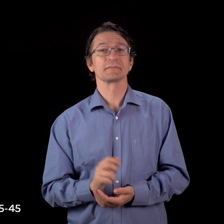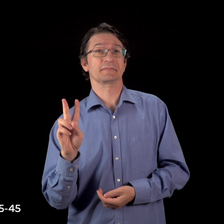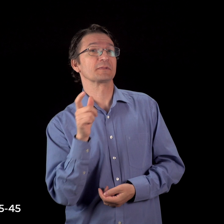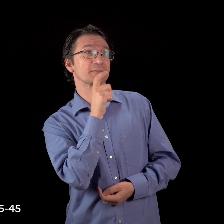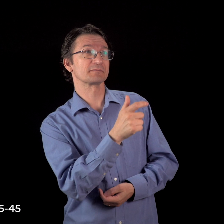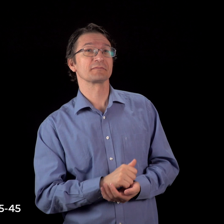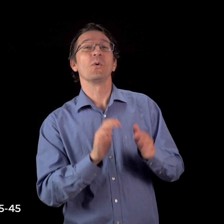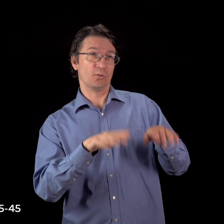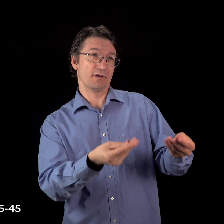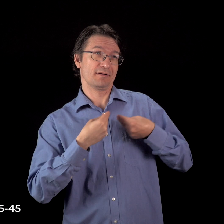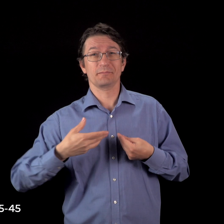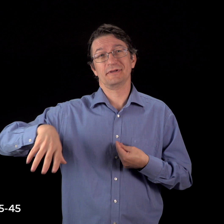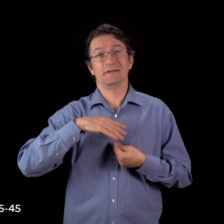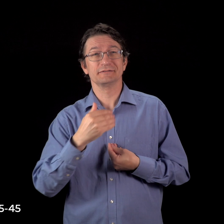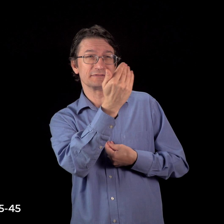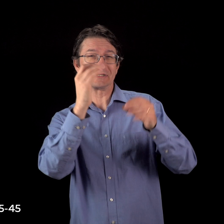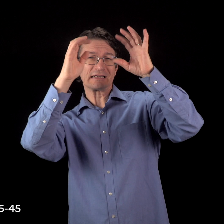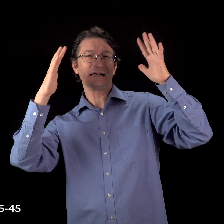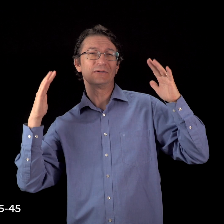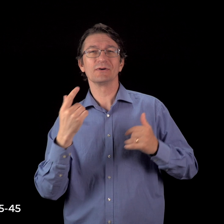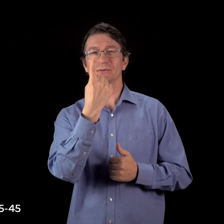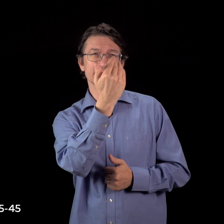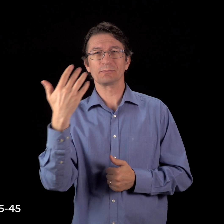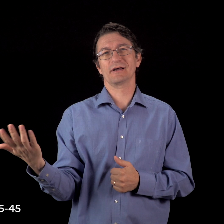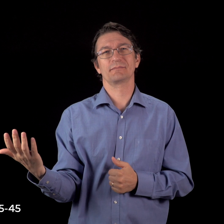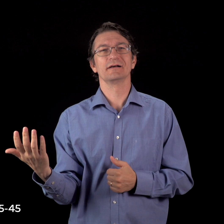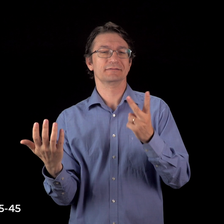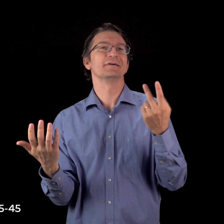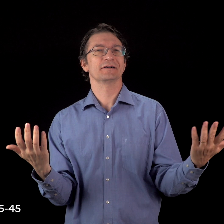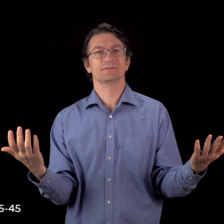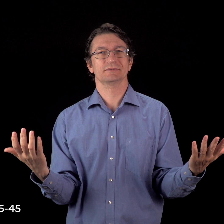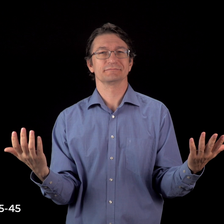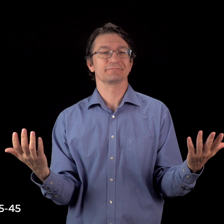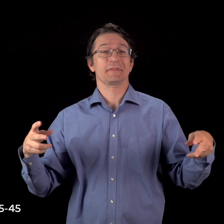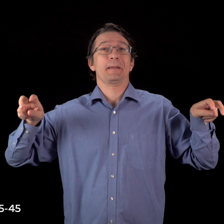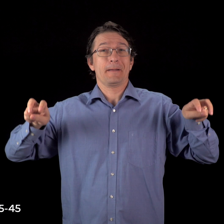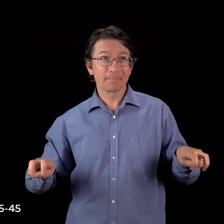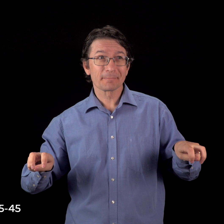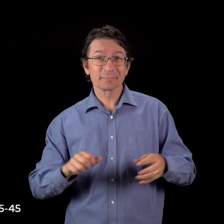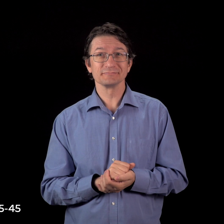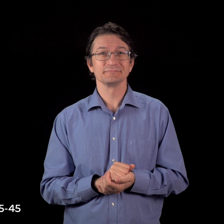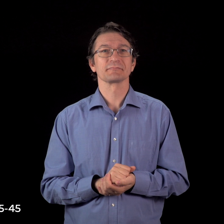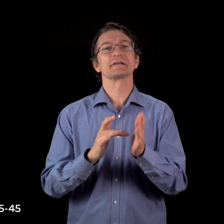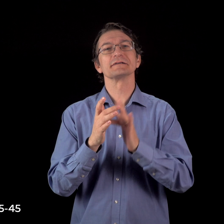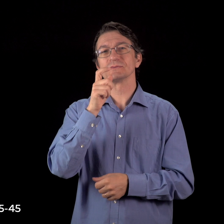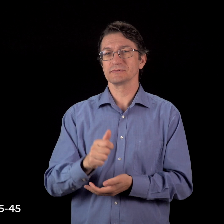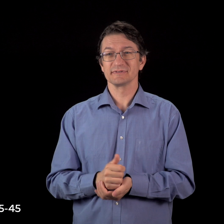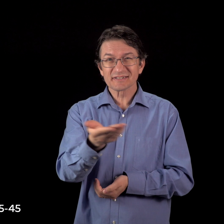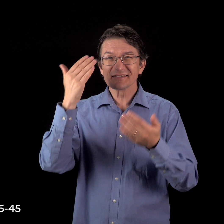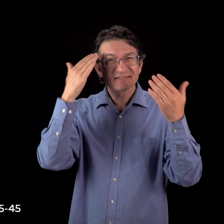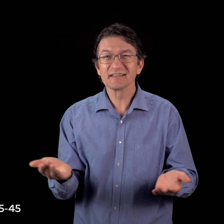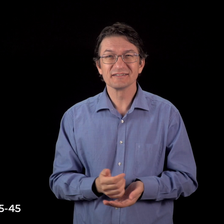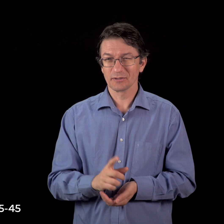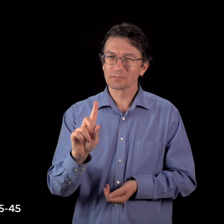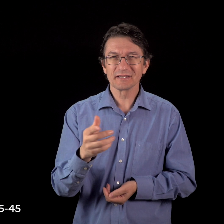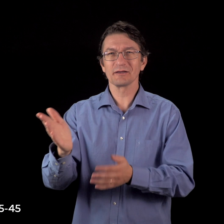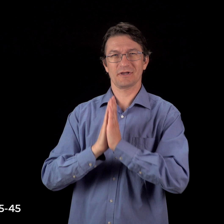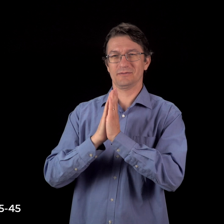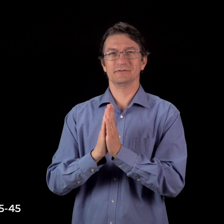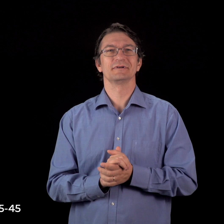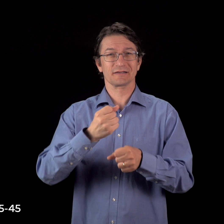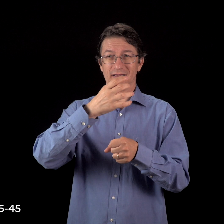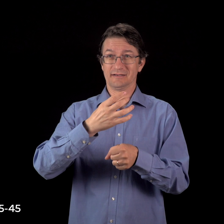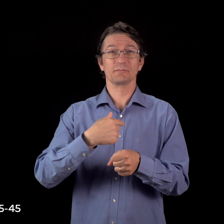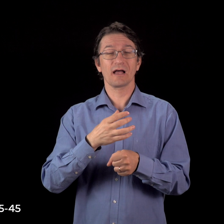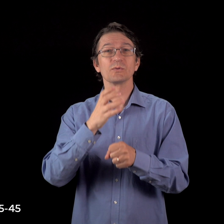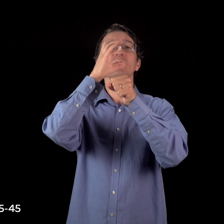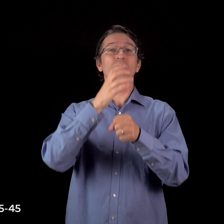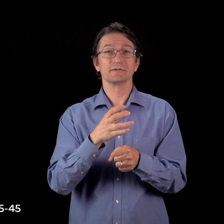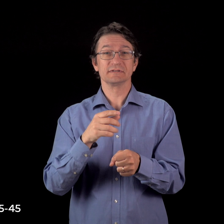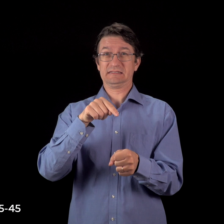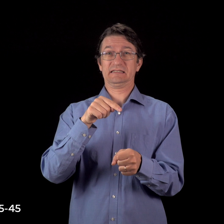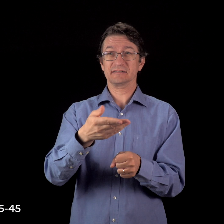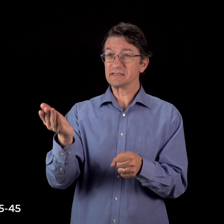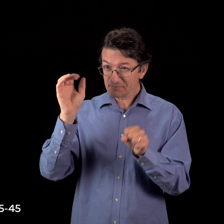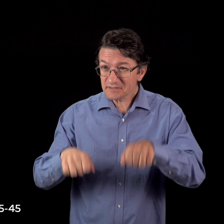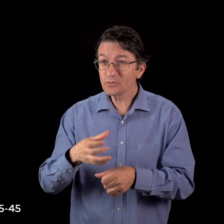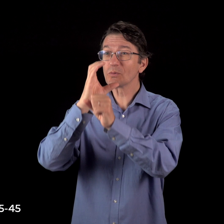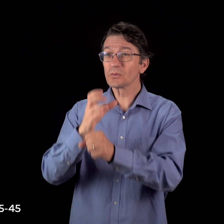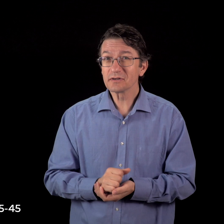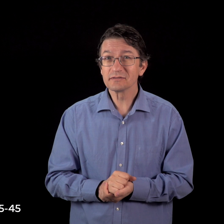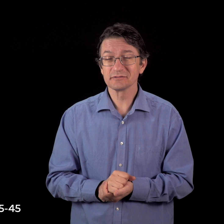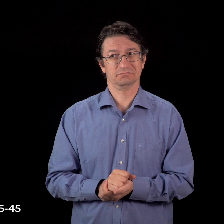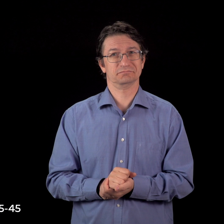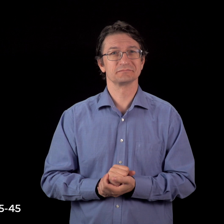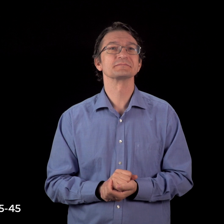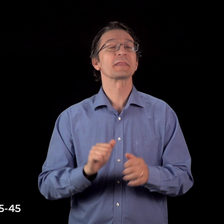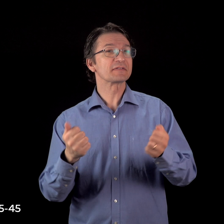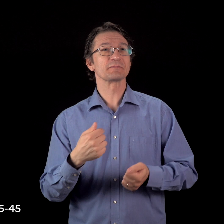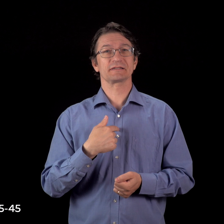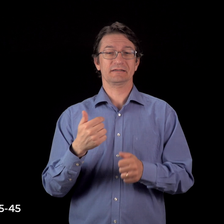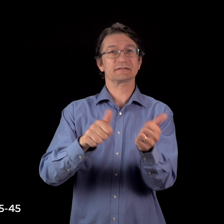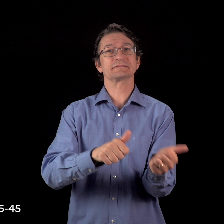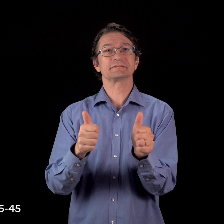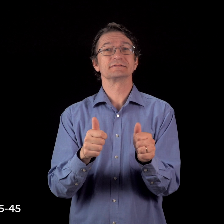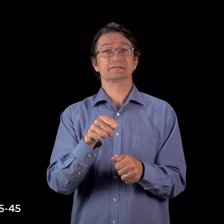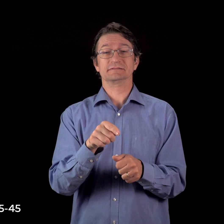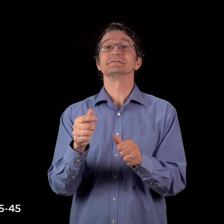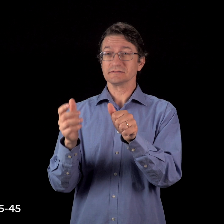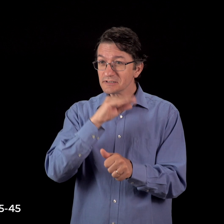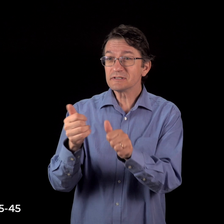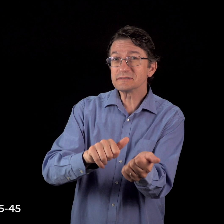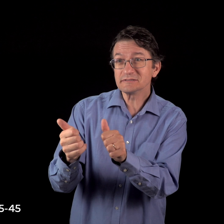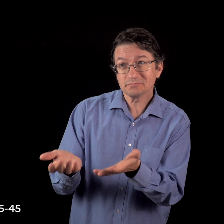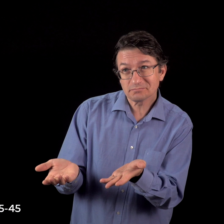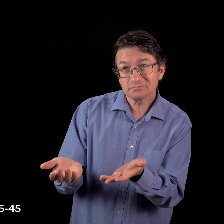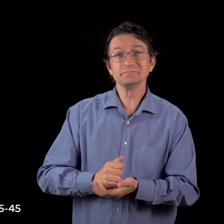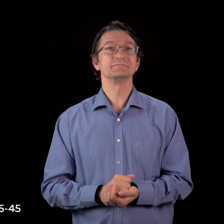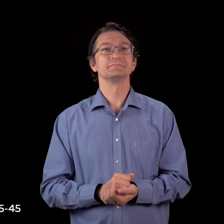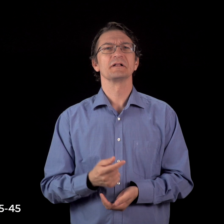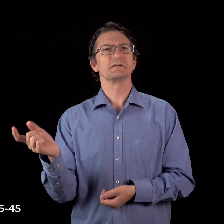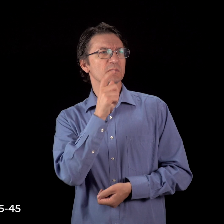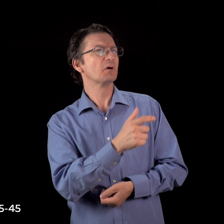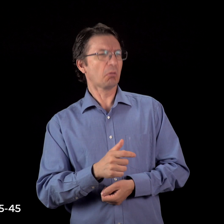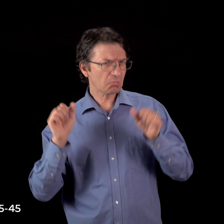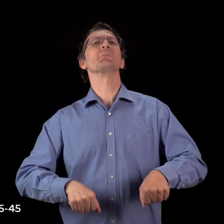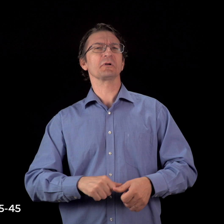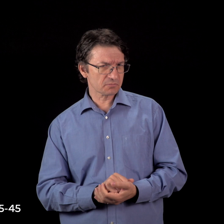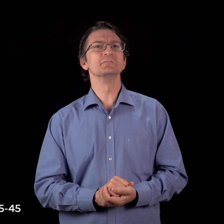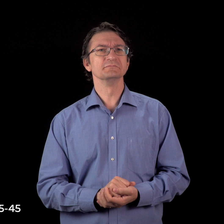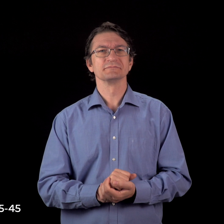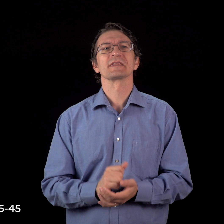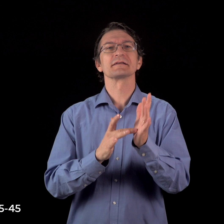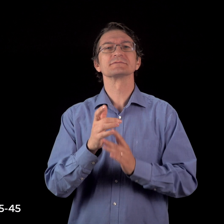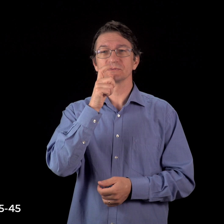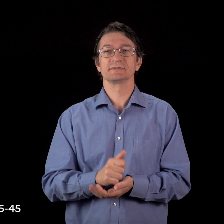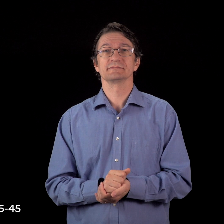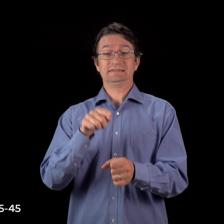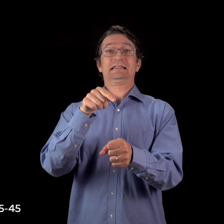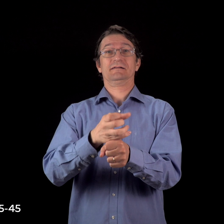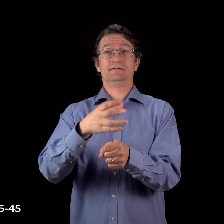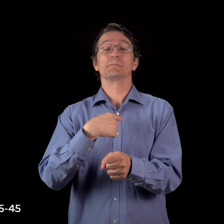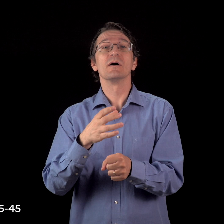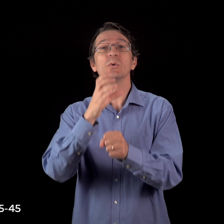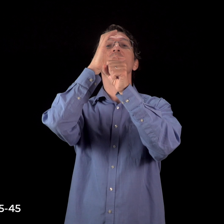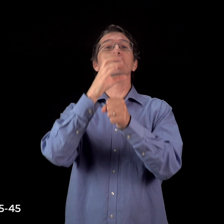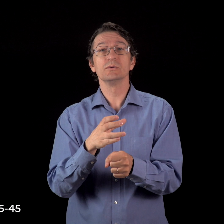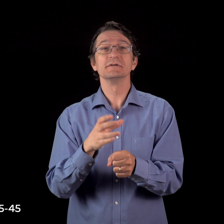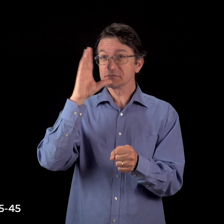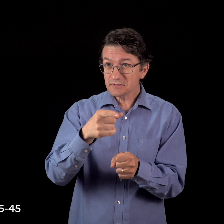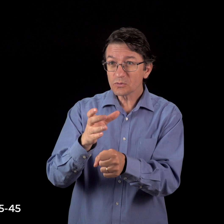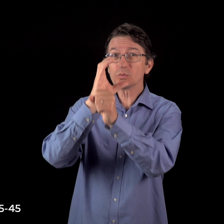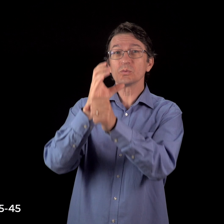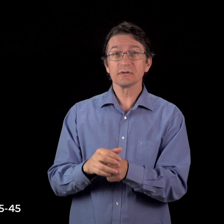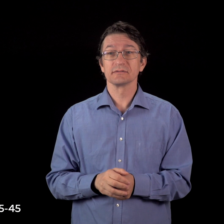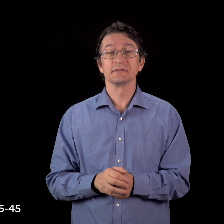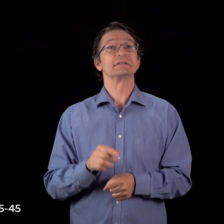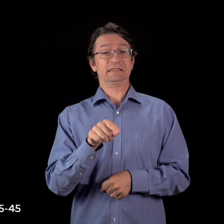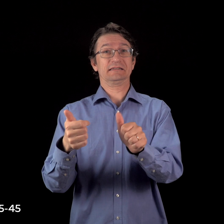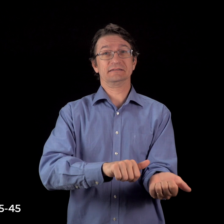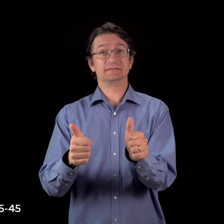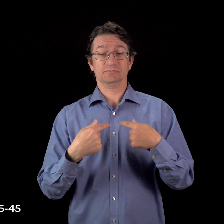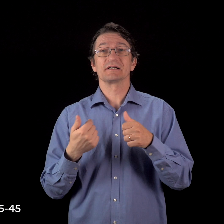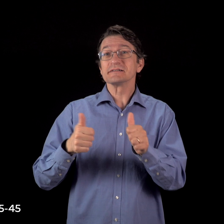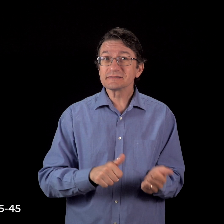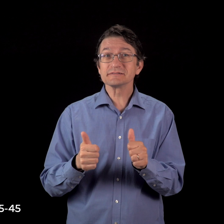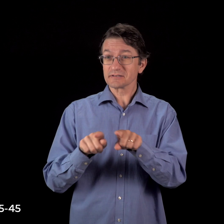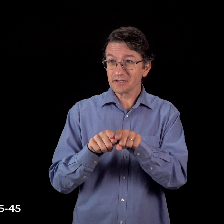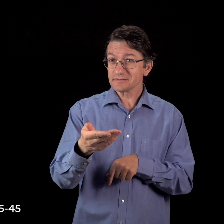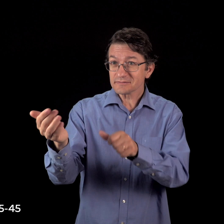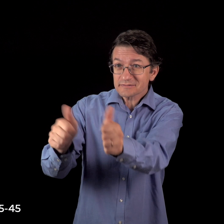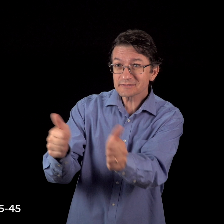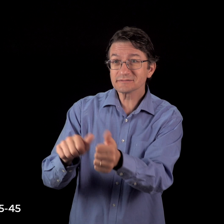“You do not know what you are asking,” Jesus replied. “Can you drink the cup I will drink, or be baptized with the baptism I will undergo?” “We can,” the brothers answered. “You will drink the cup that I drink,” Jesus said, “and you will be baptized with the baptism that I undergo.